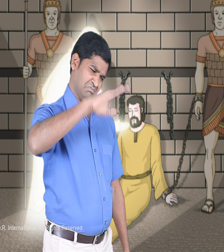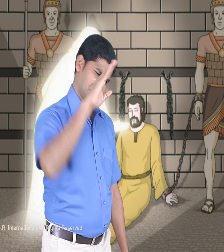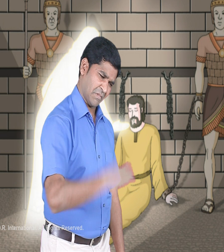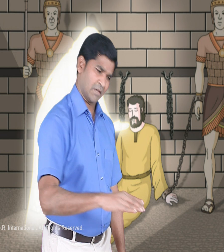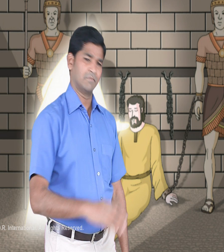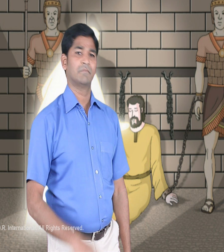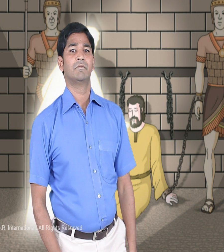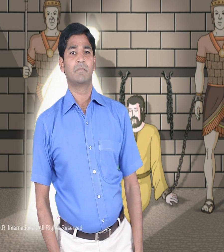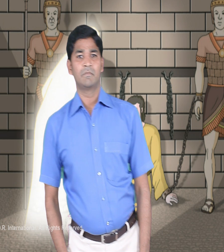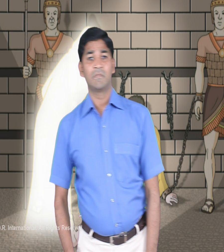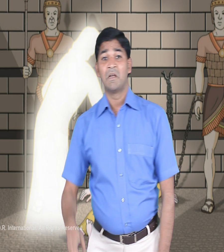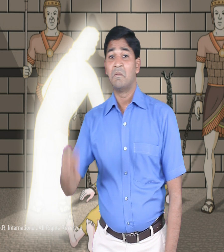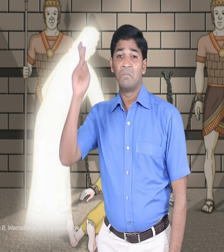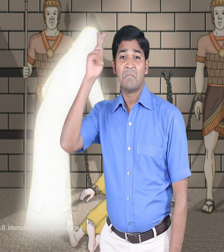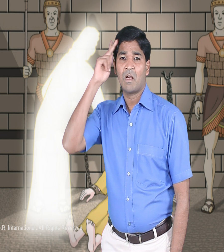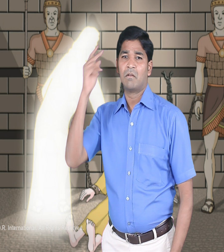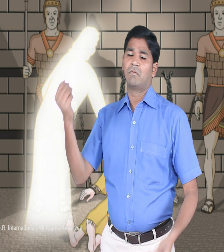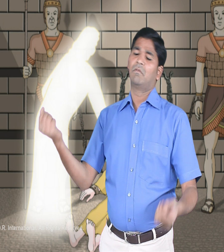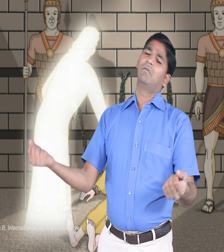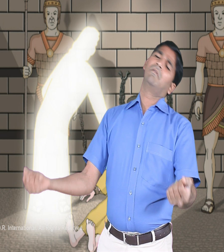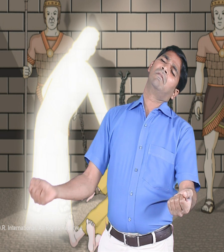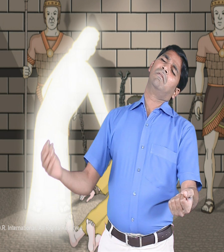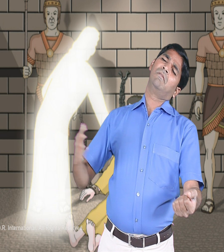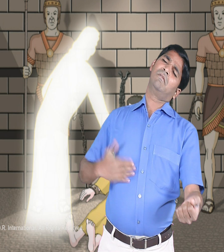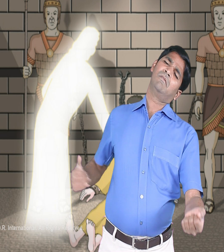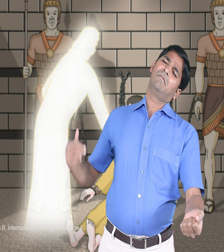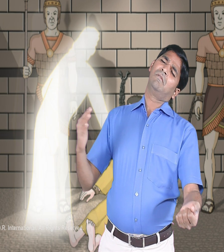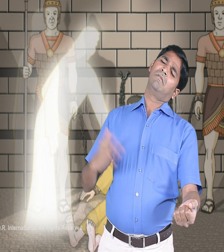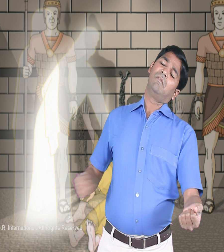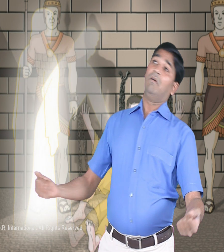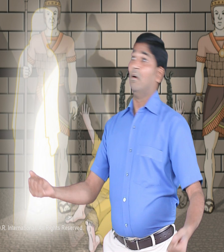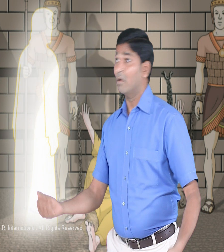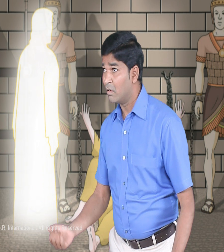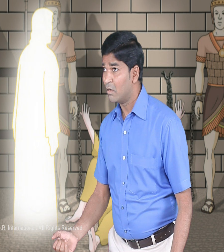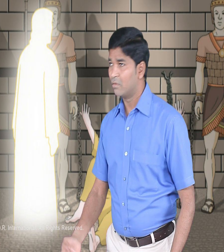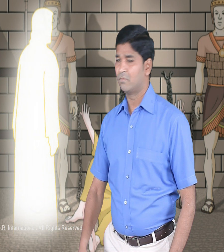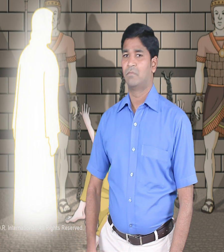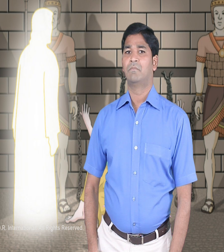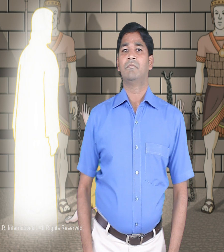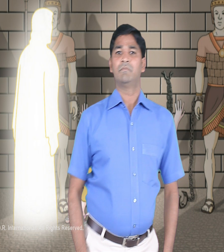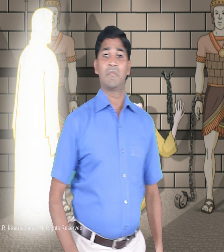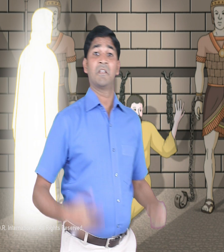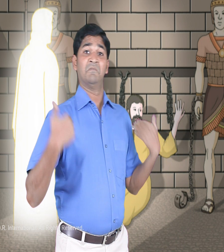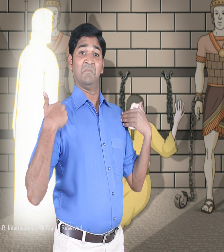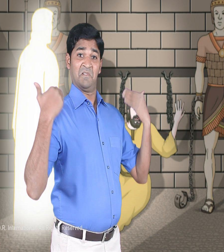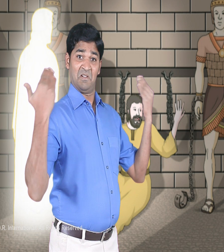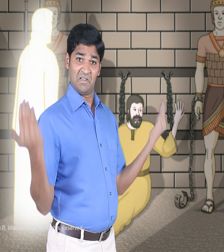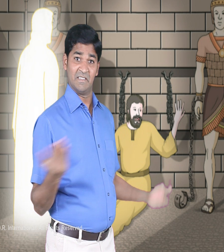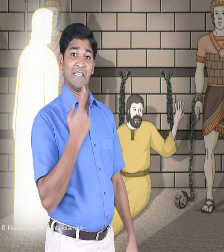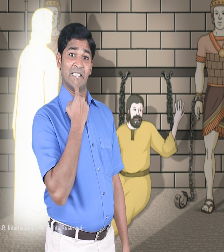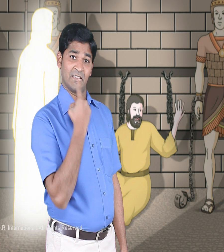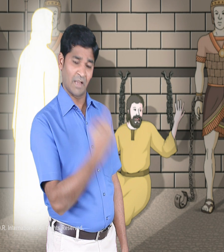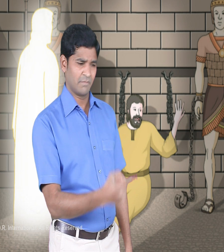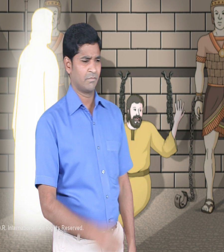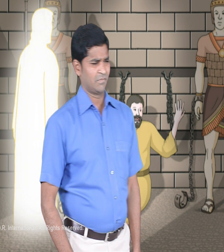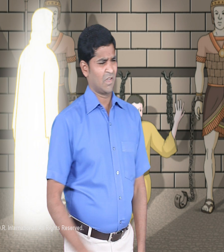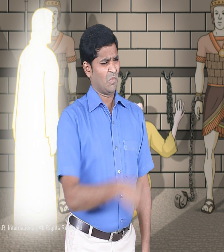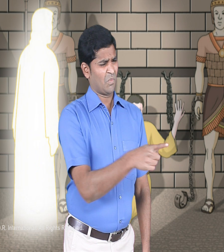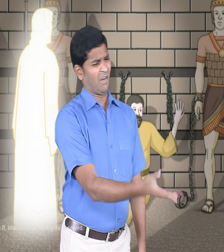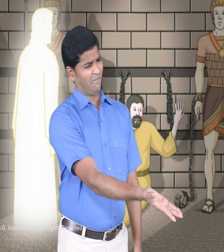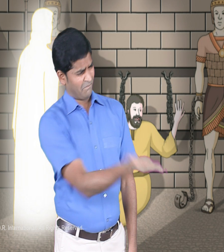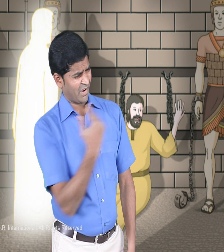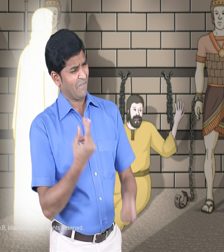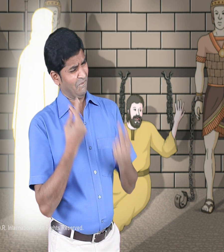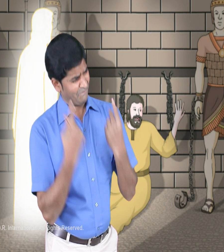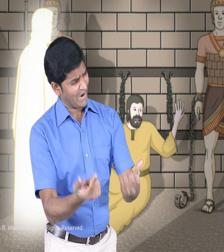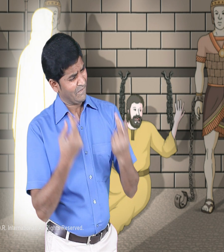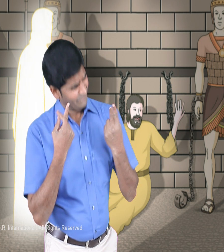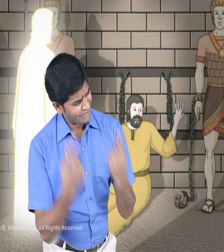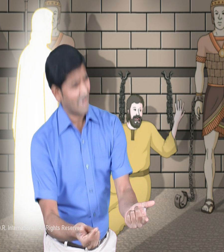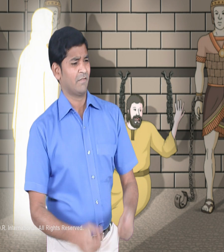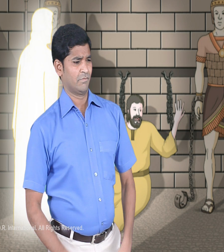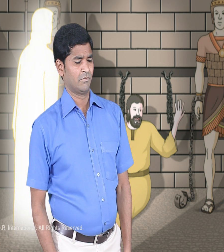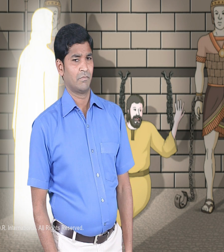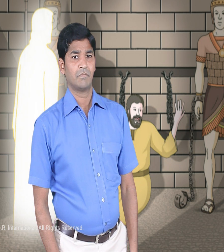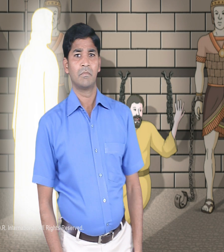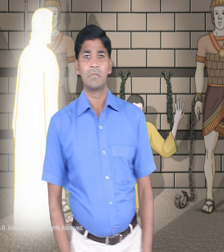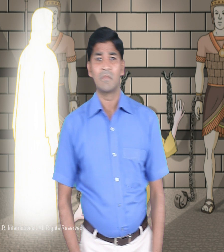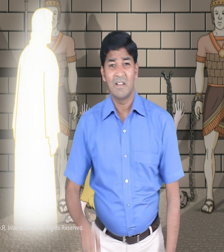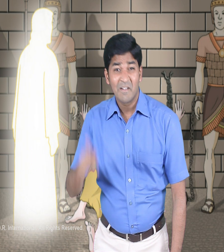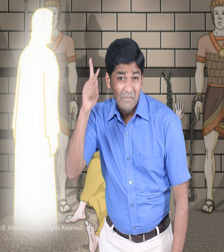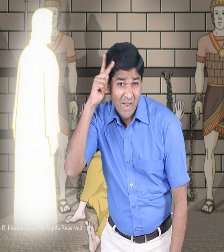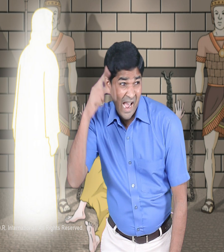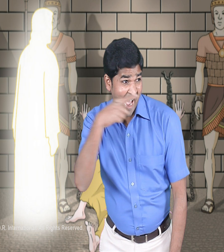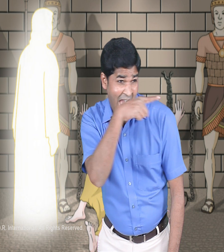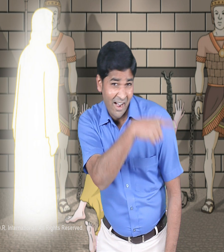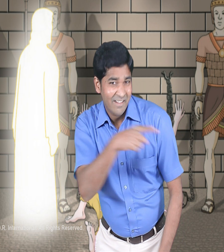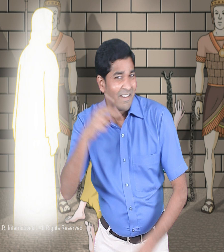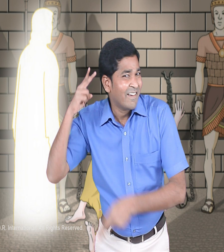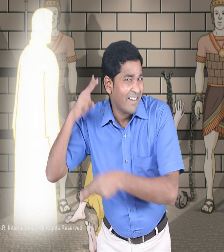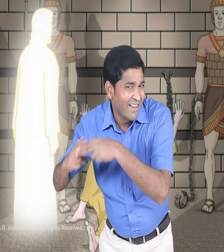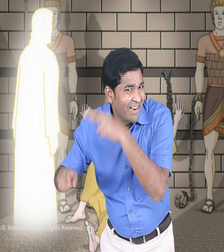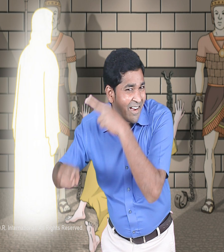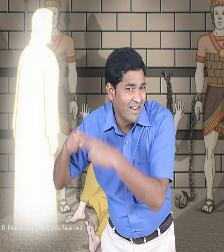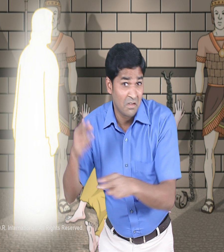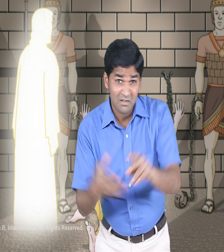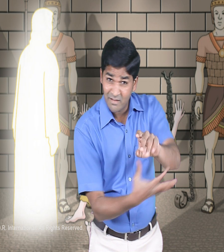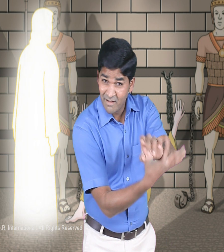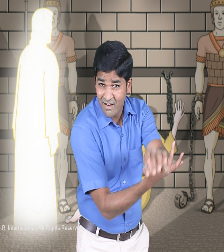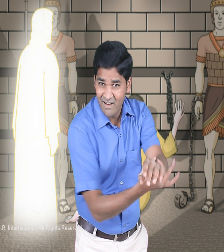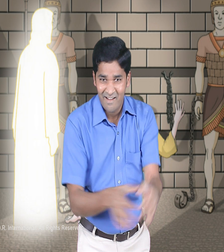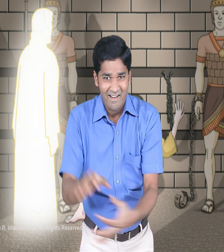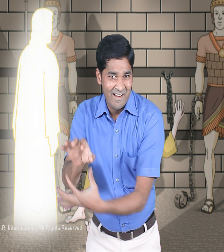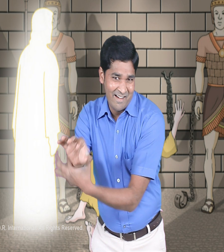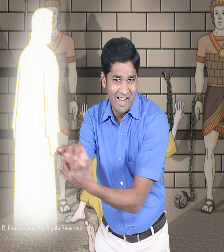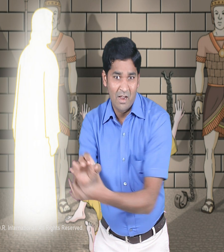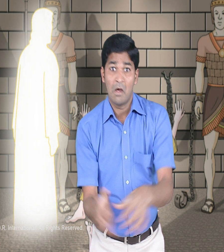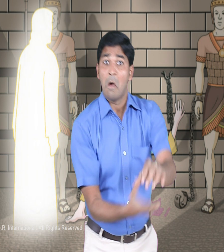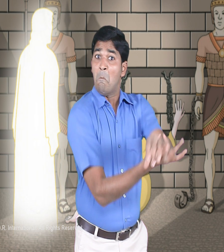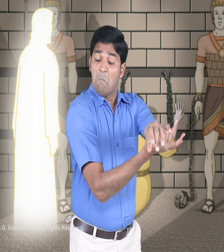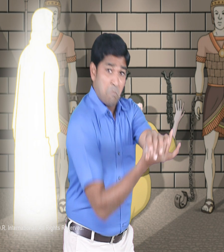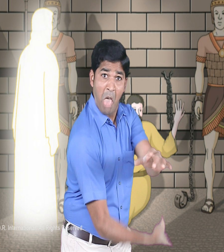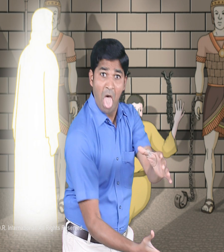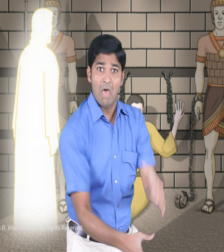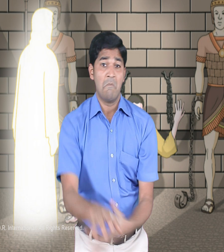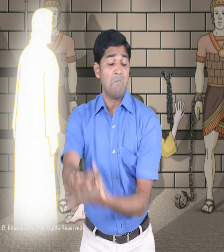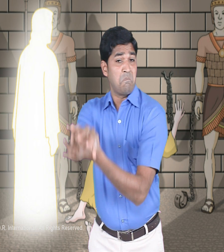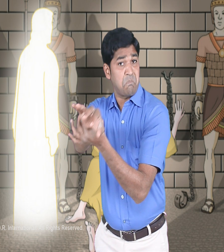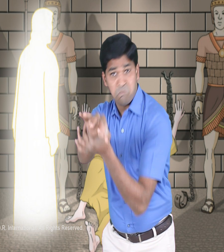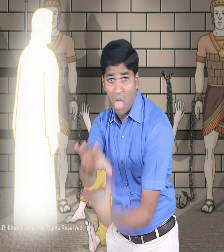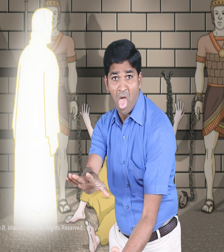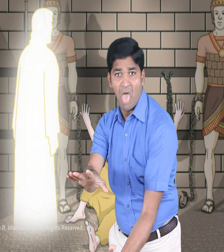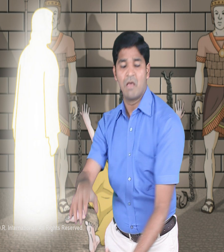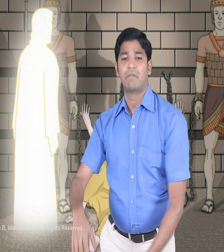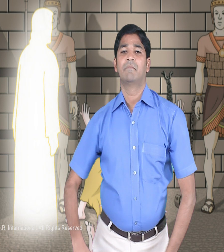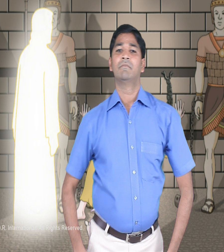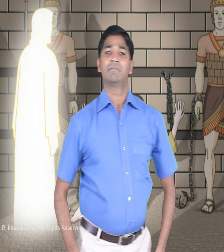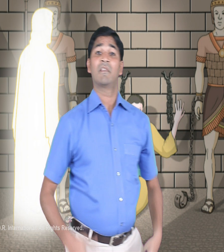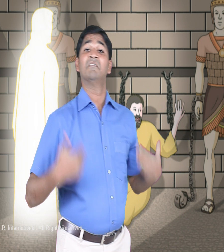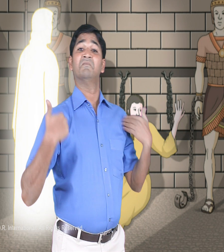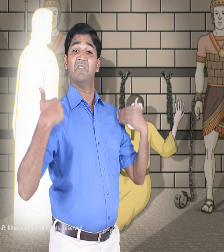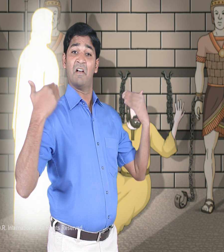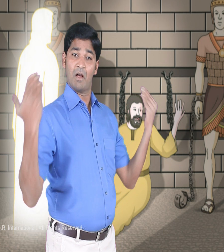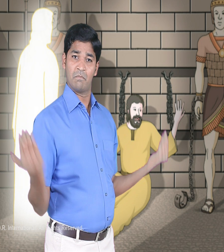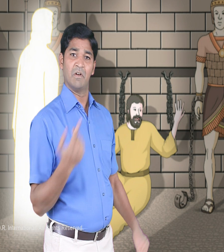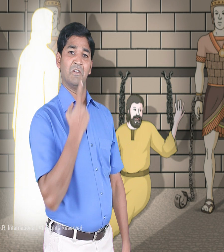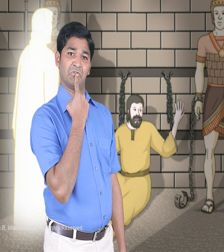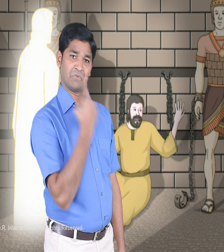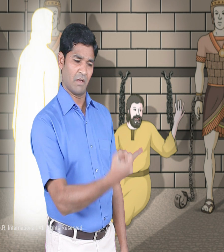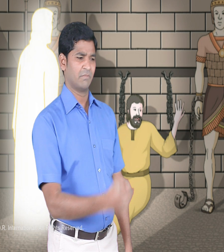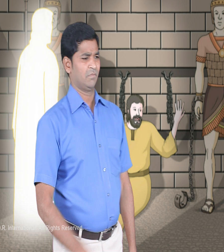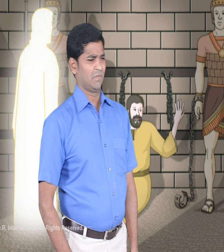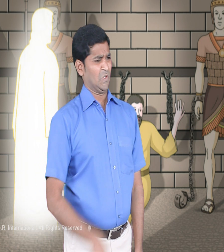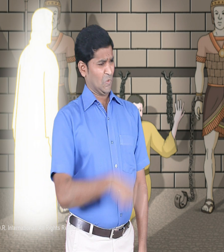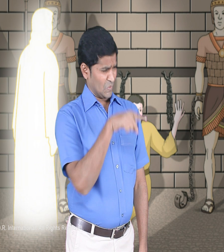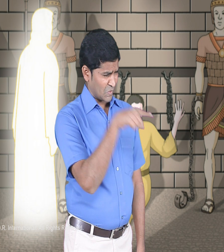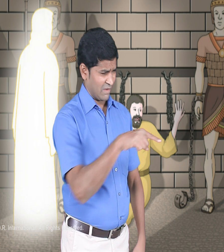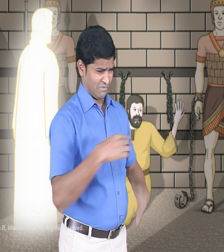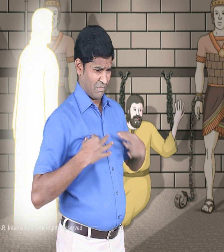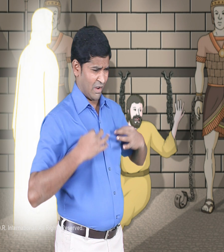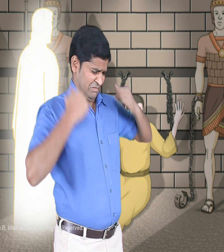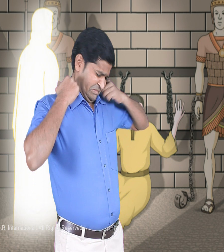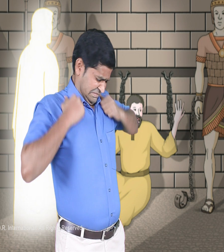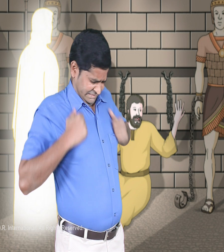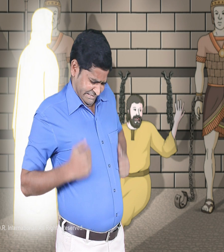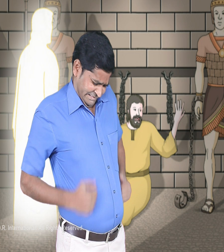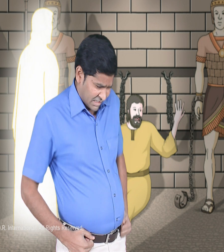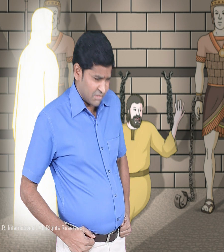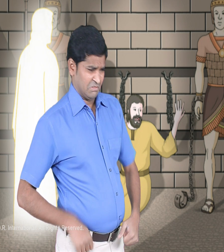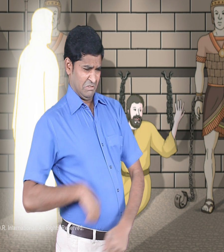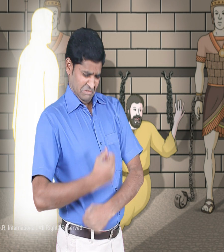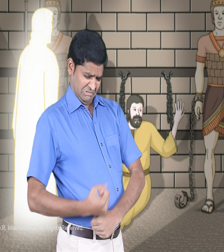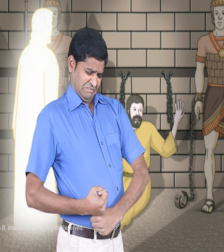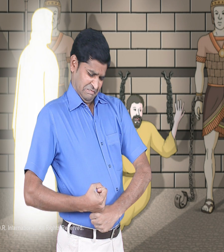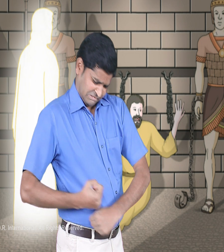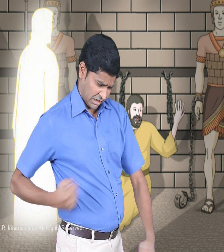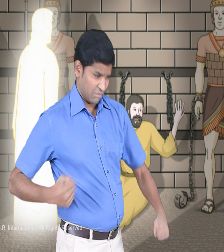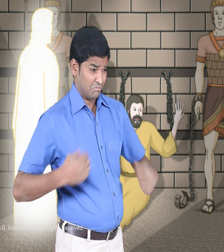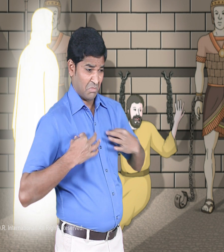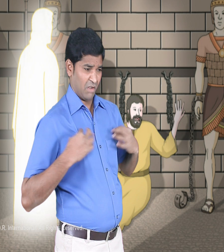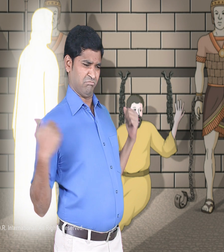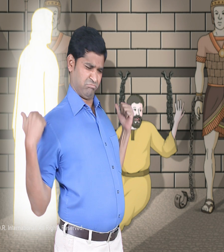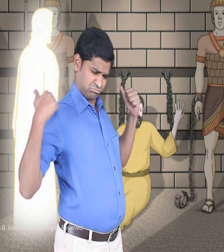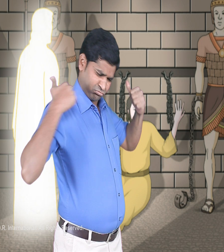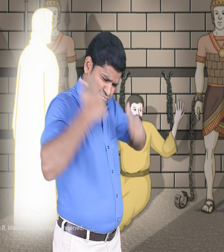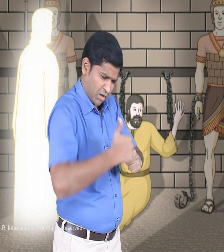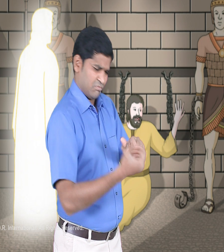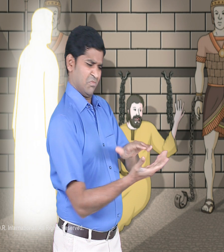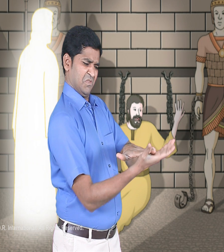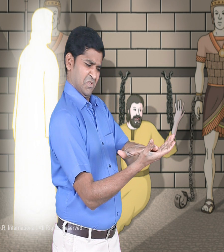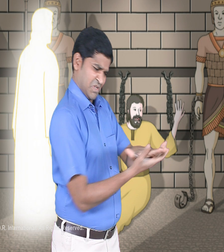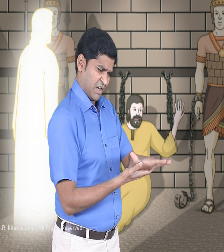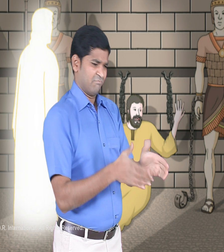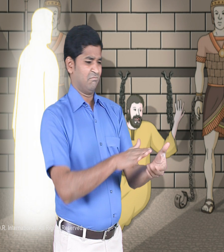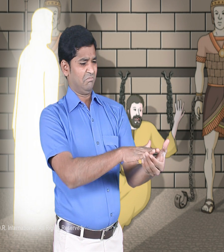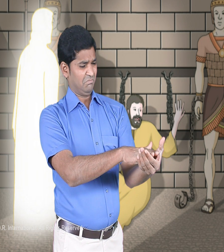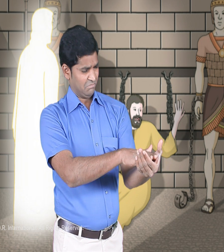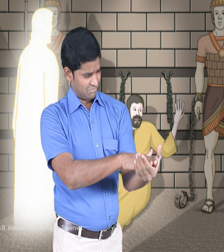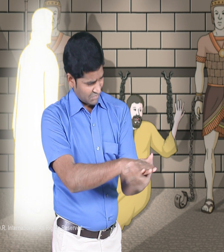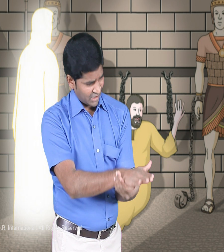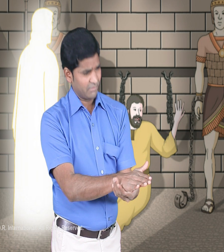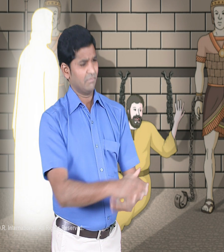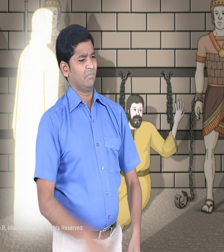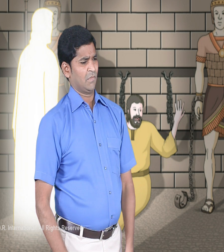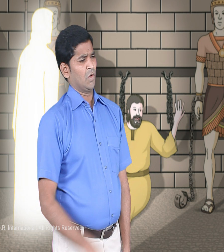He tapped Peter on the side and woke him up, saying, “Get up quickly.” And the chains fell off his wrists.